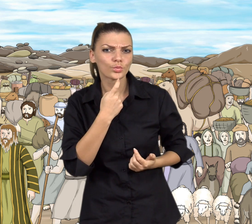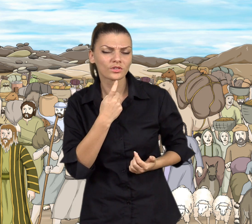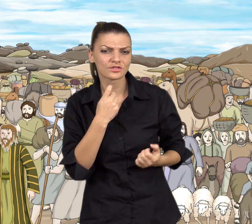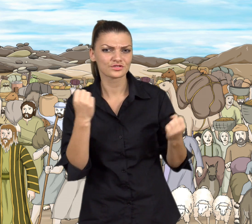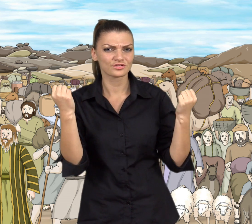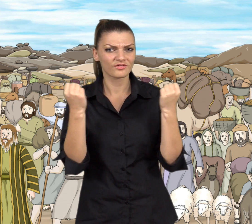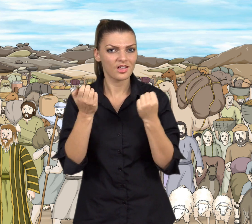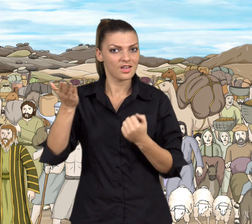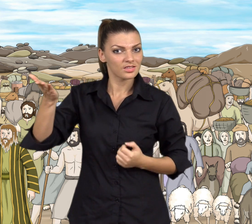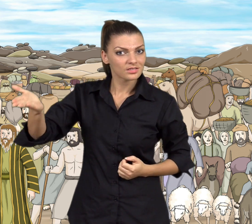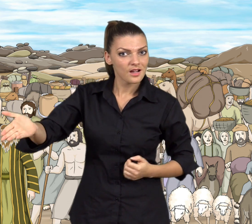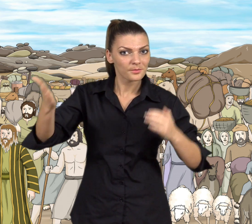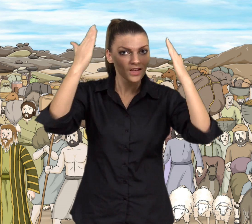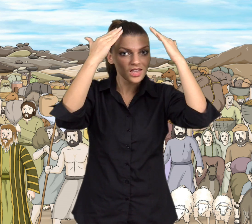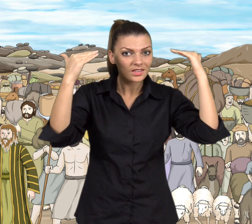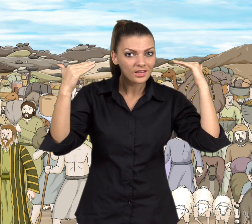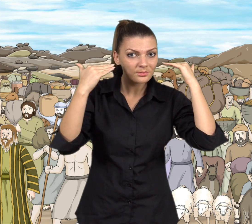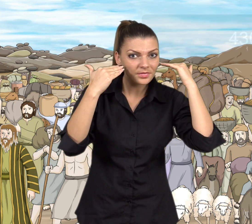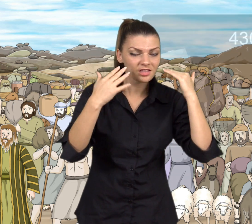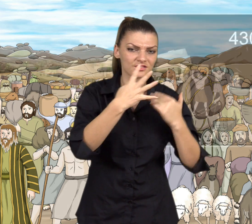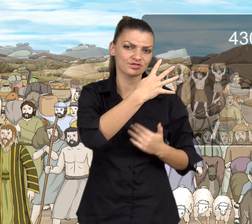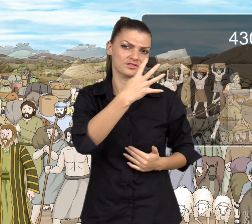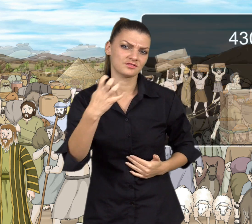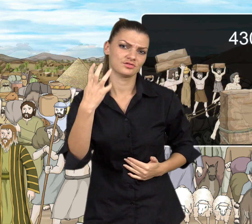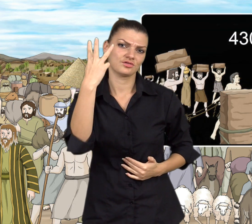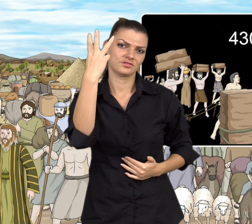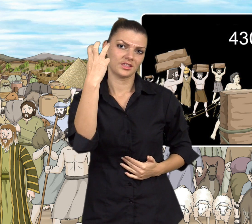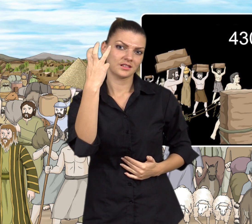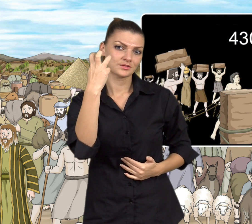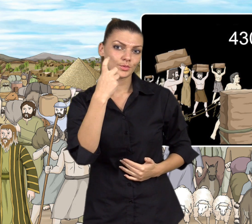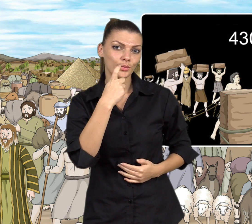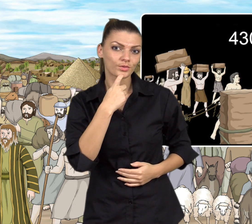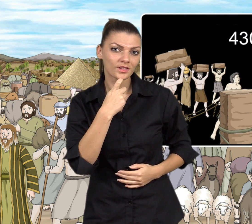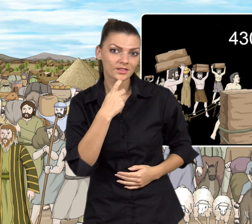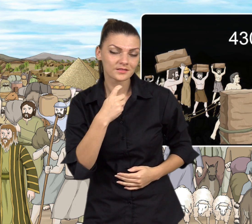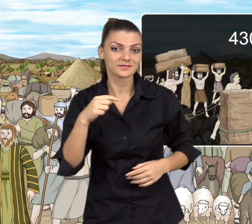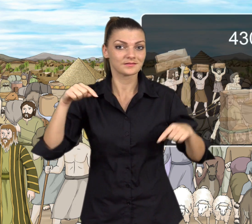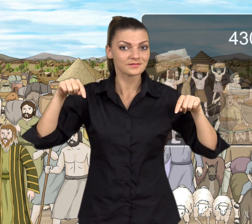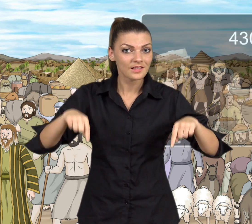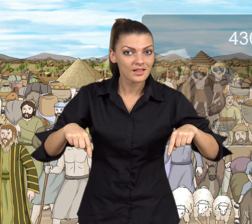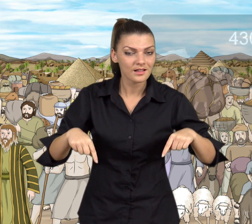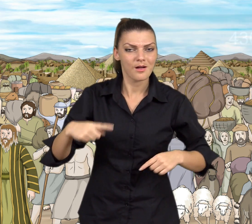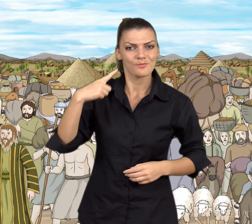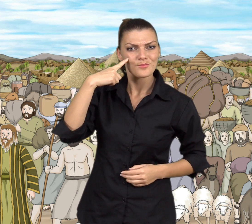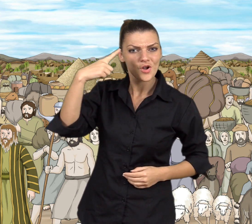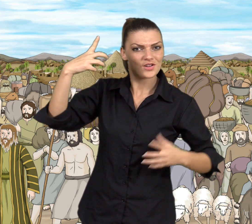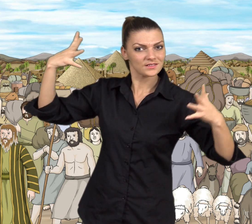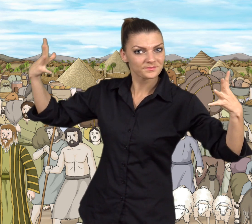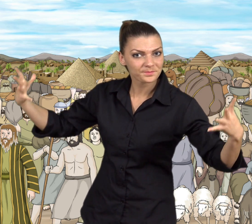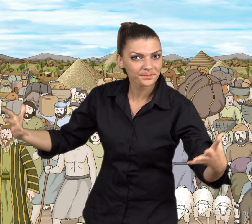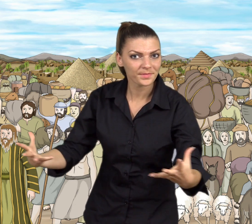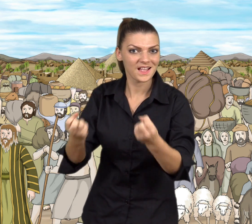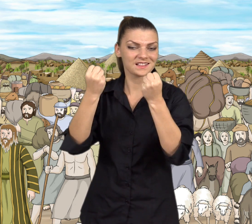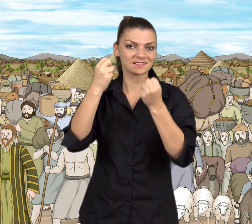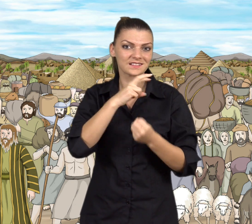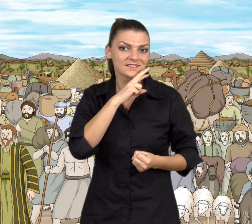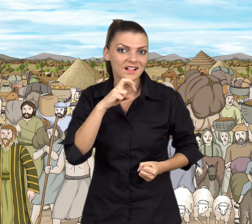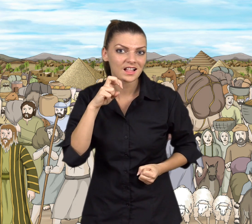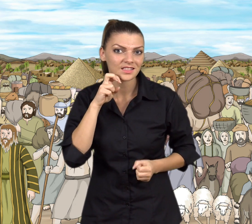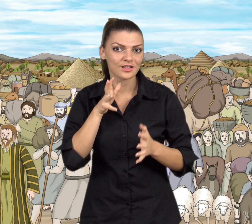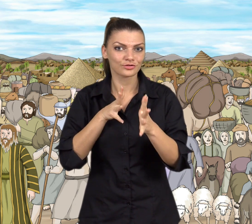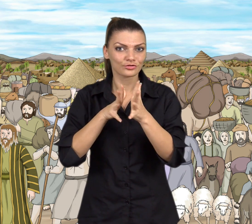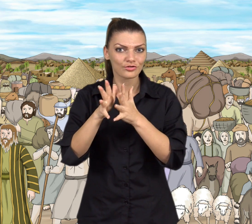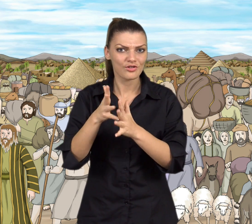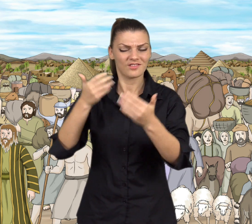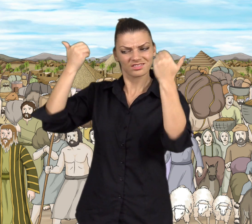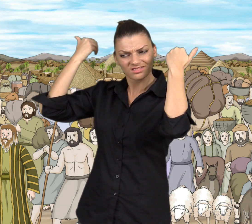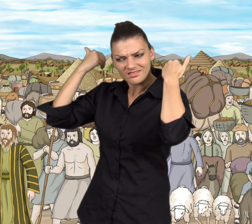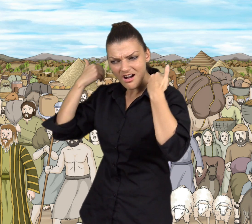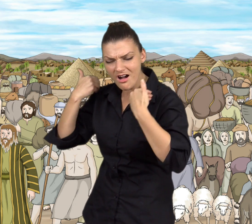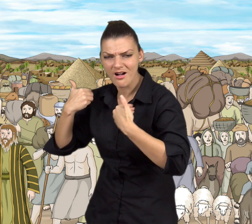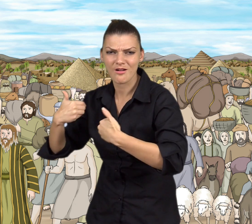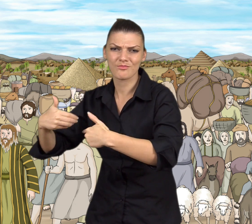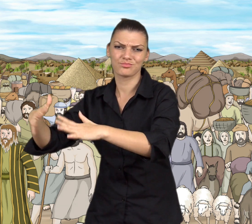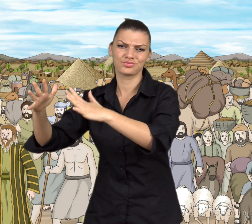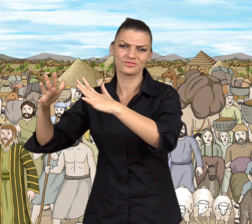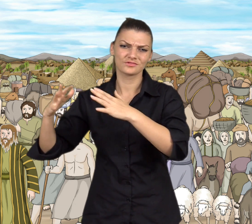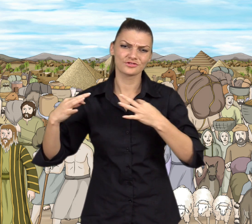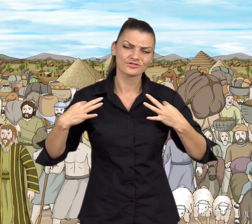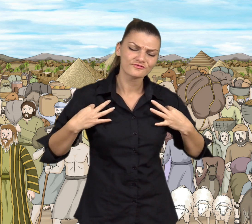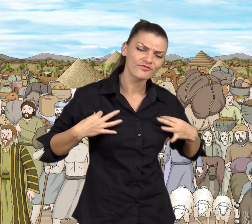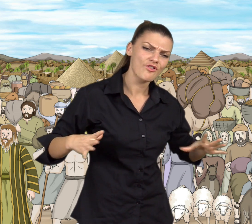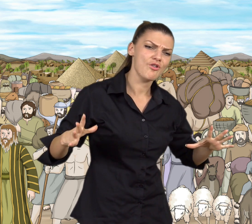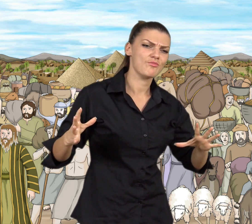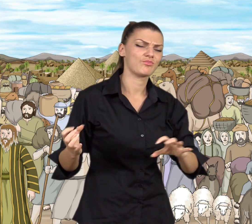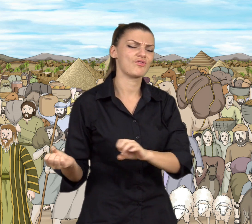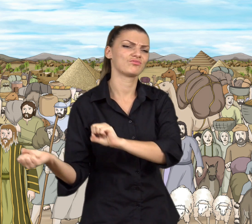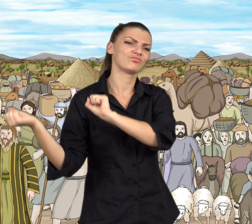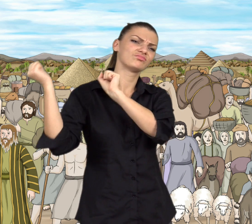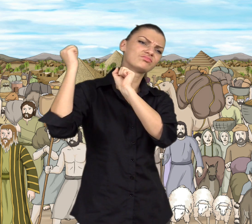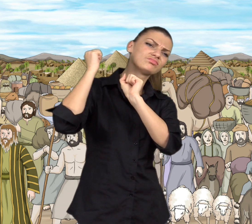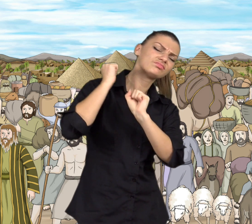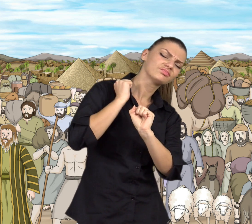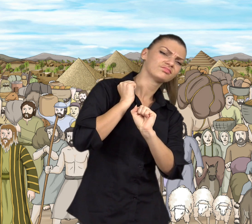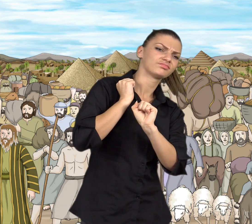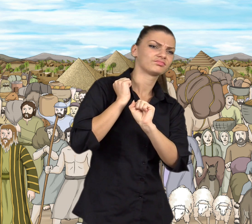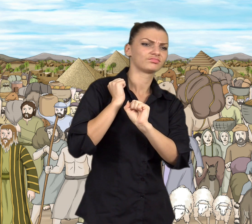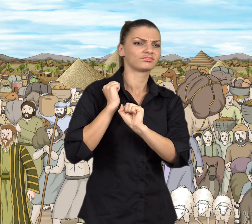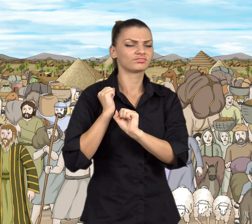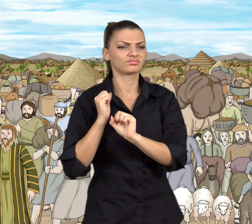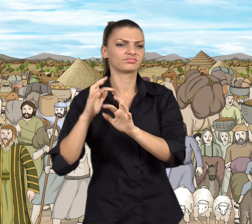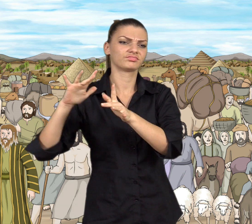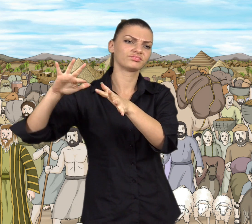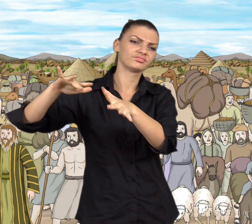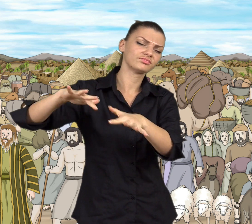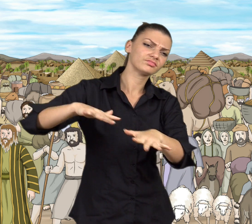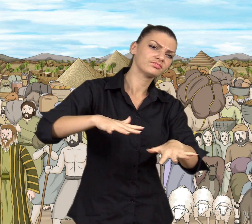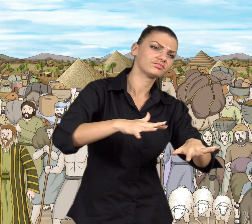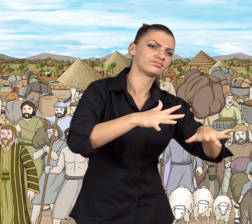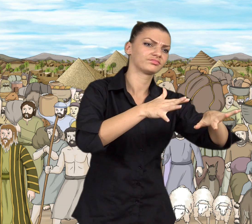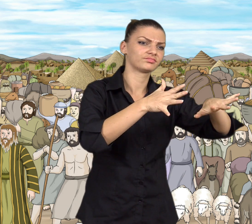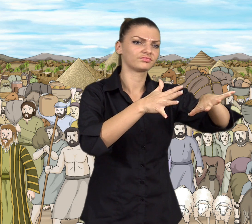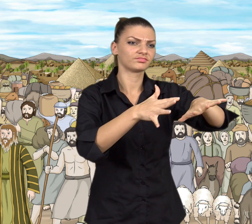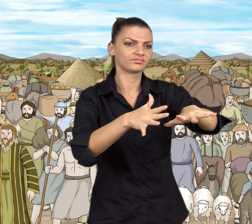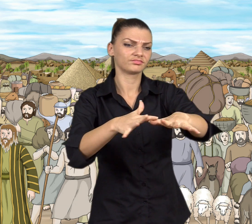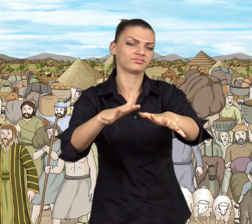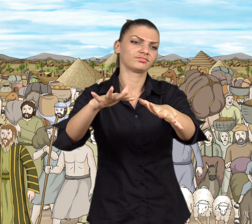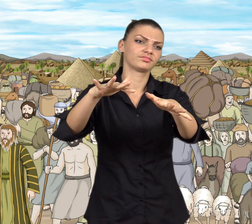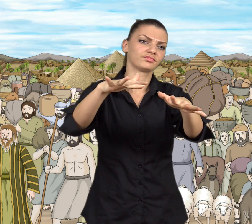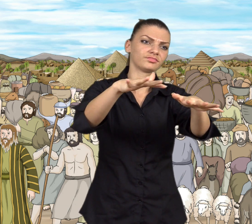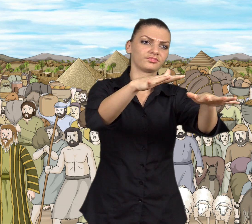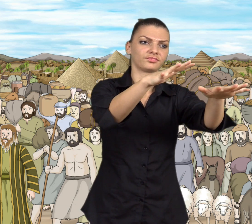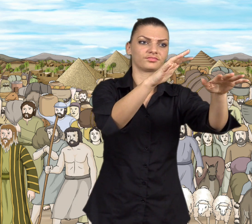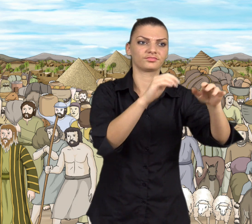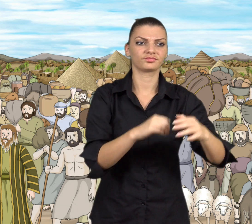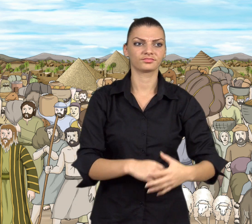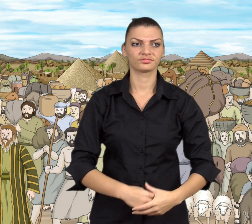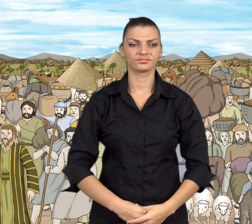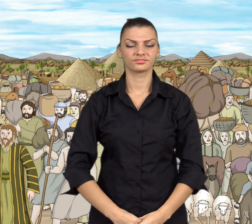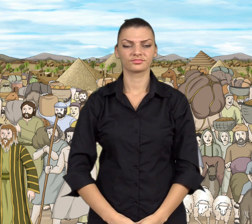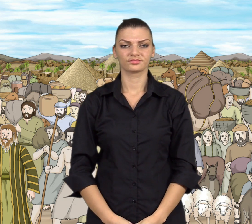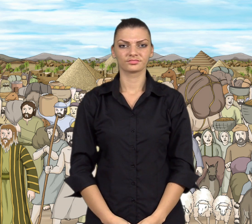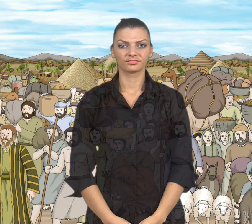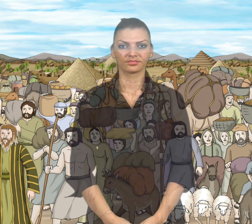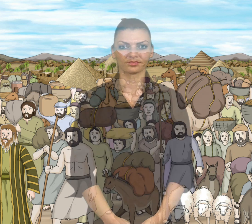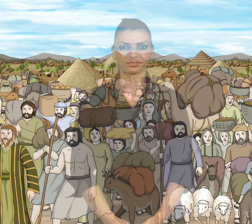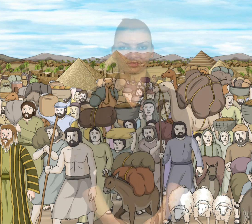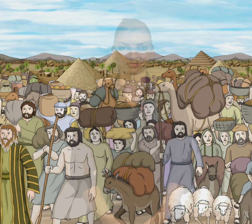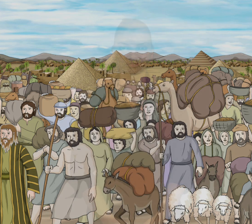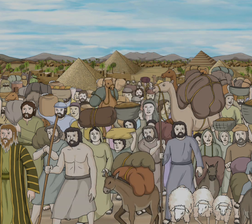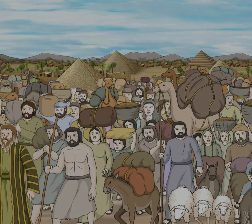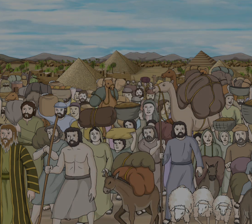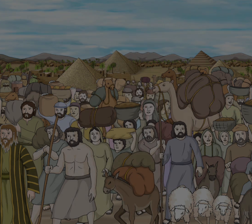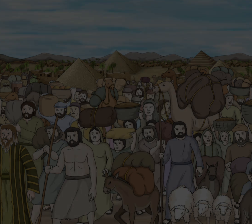Now the duration of the Israelites’ stay in Egypt was 430 years. At the end of the 430 years, to the very day, all the LORD’s divisions went out of the land of Egypt.